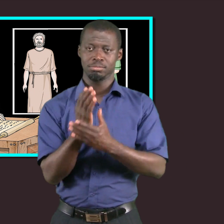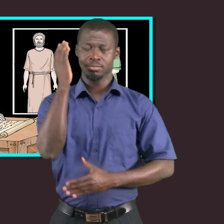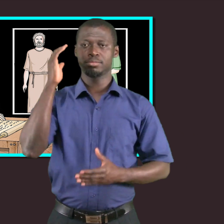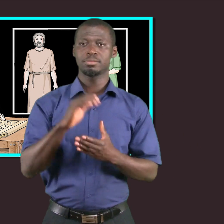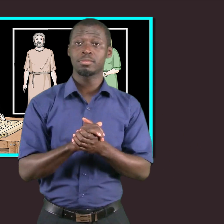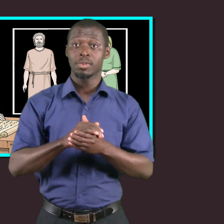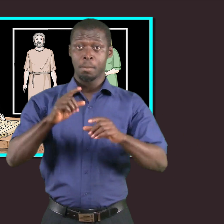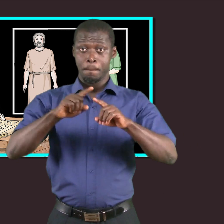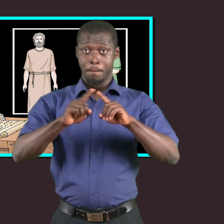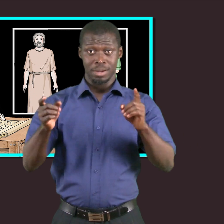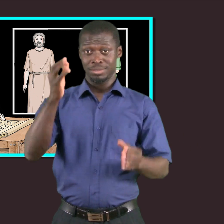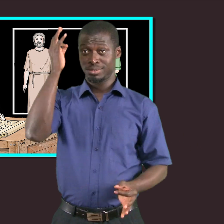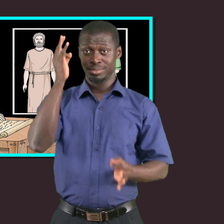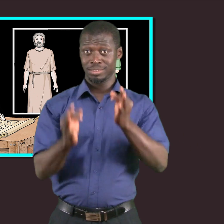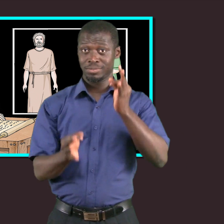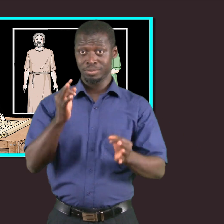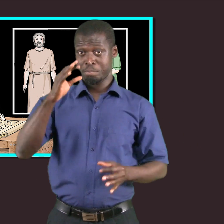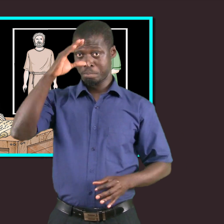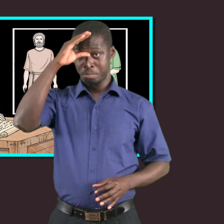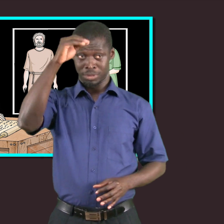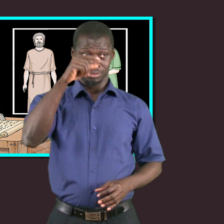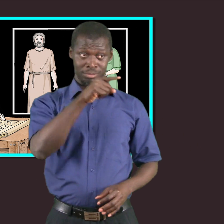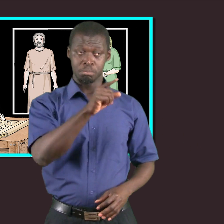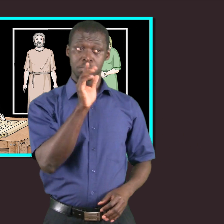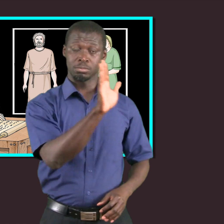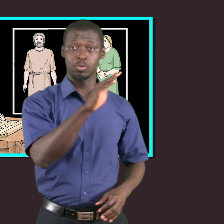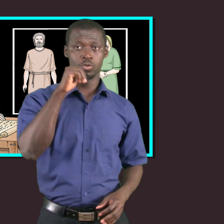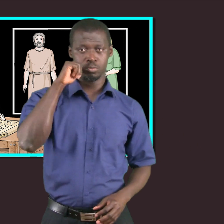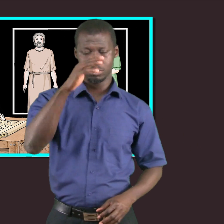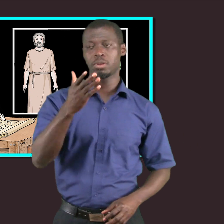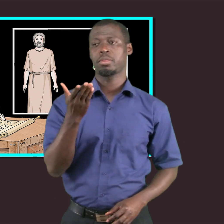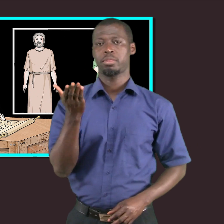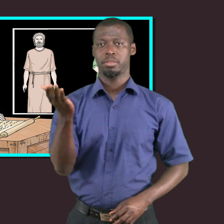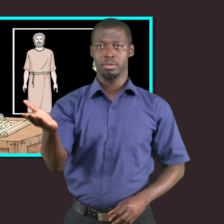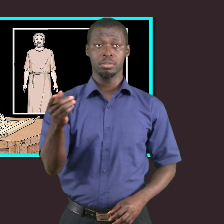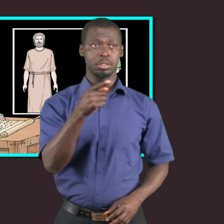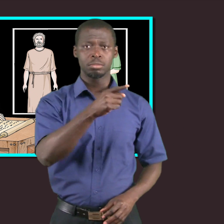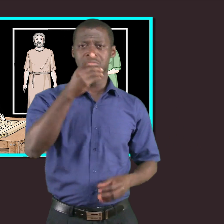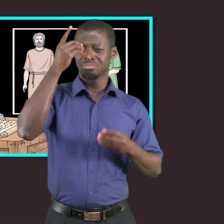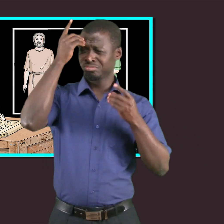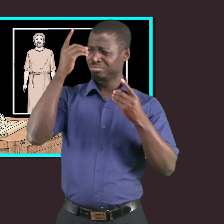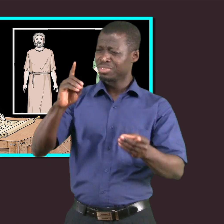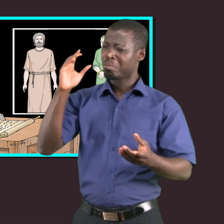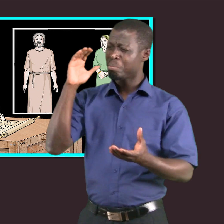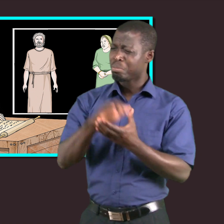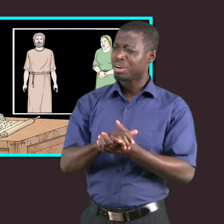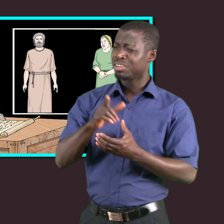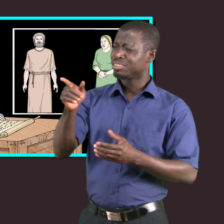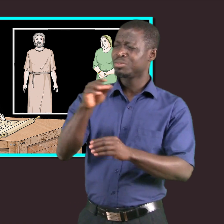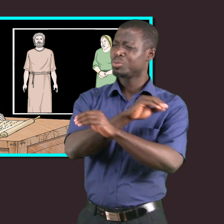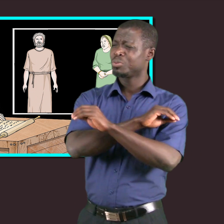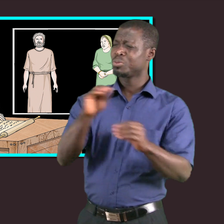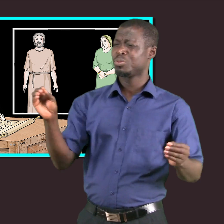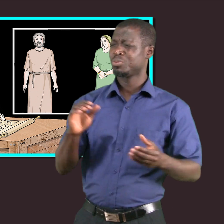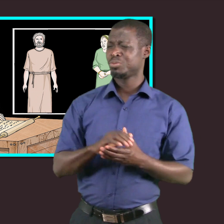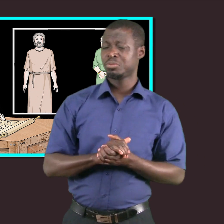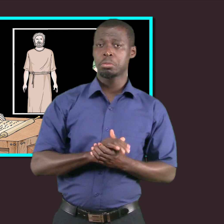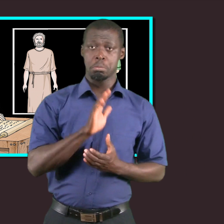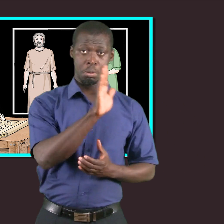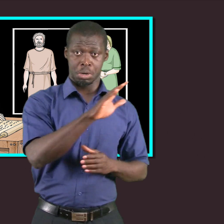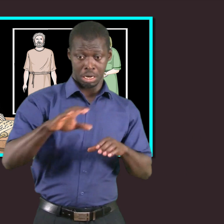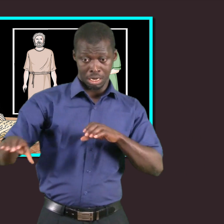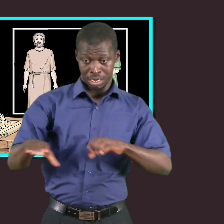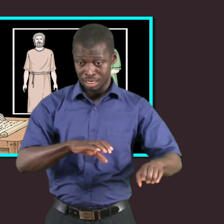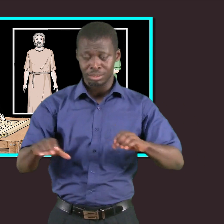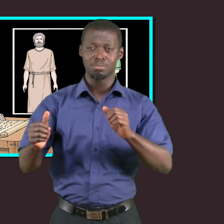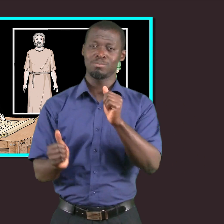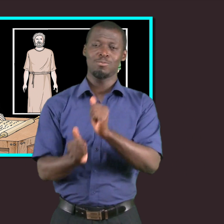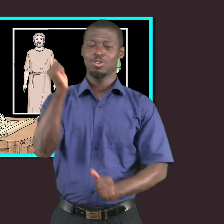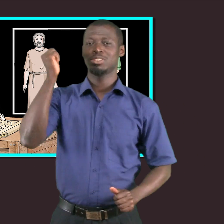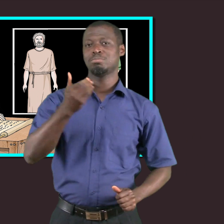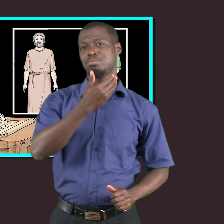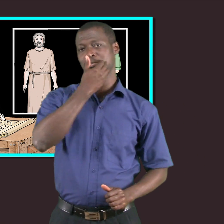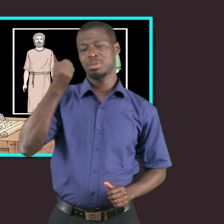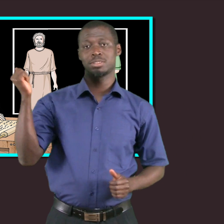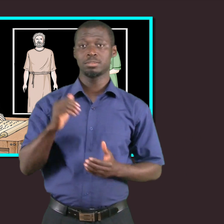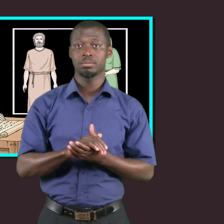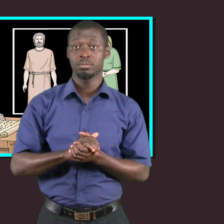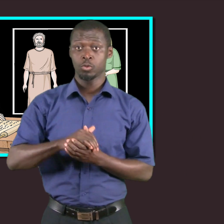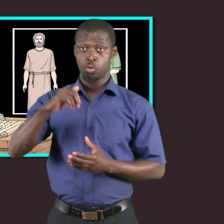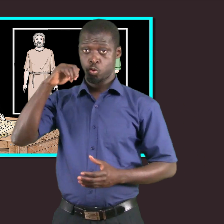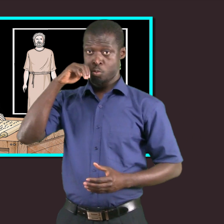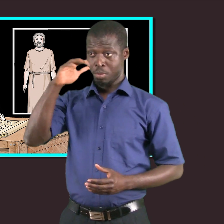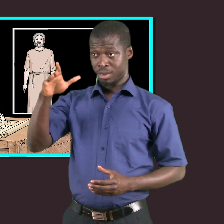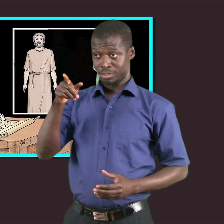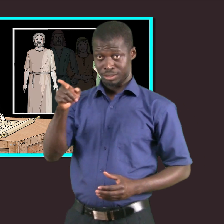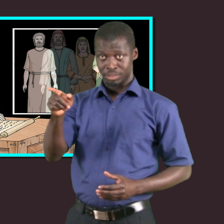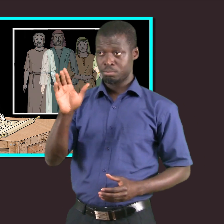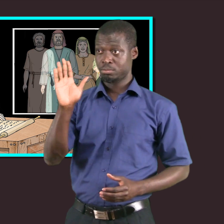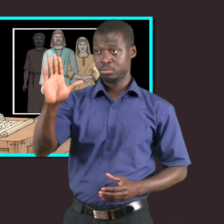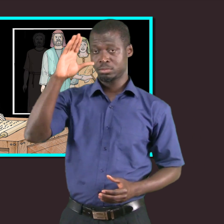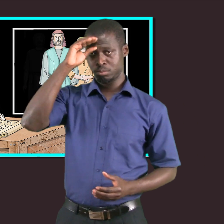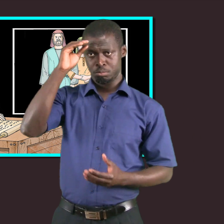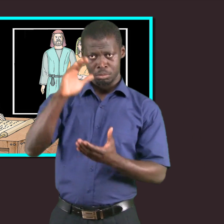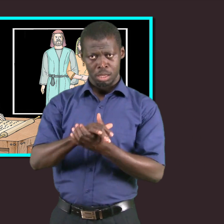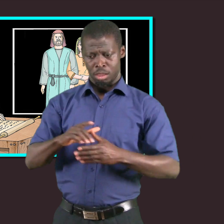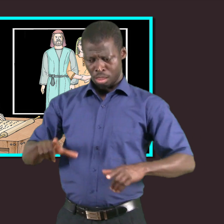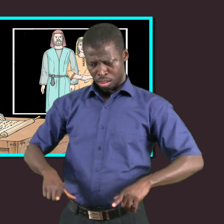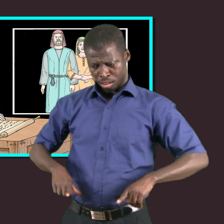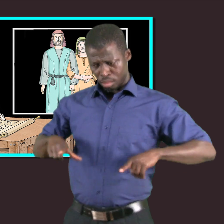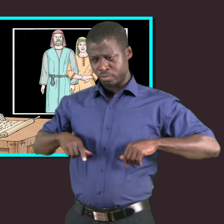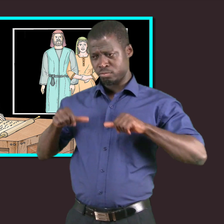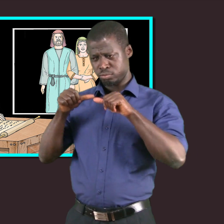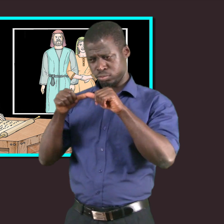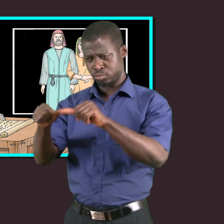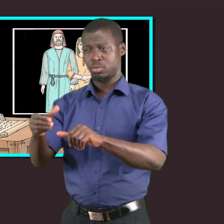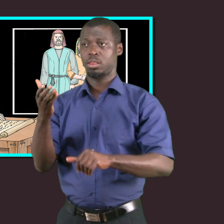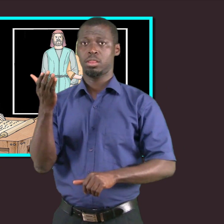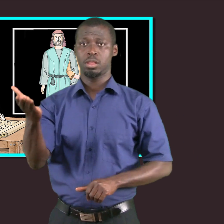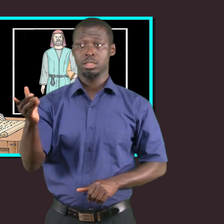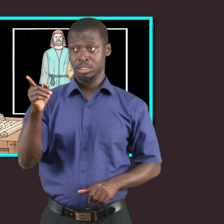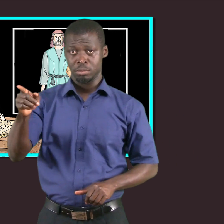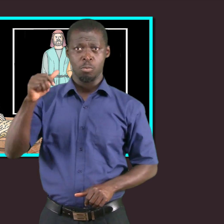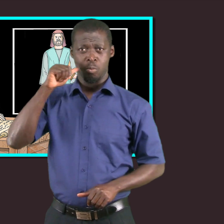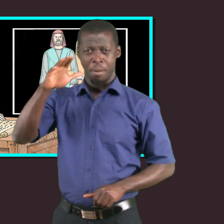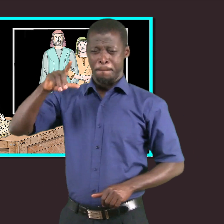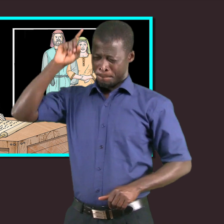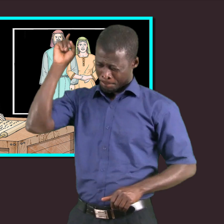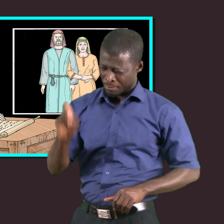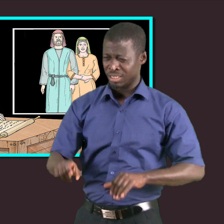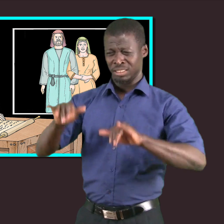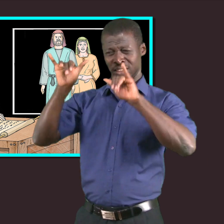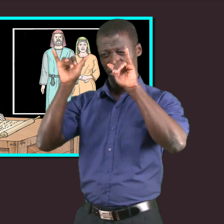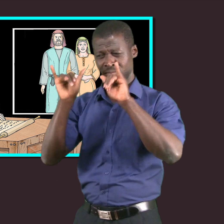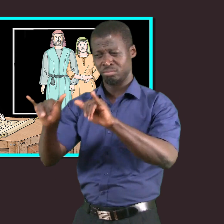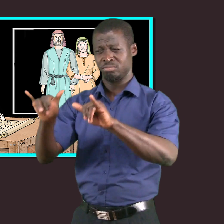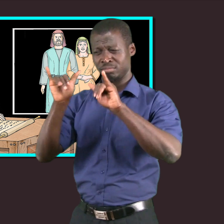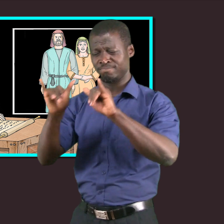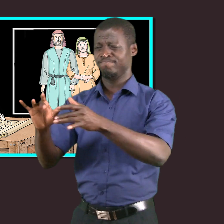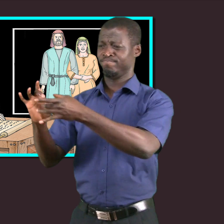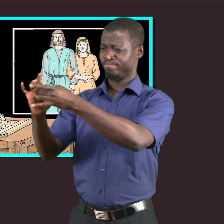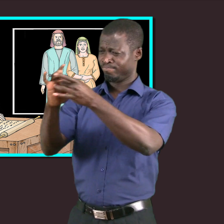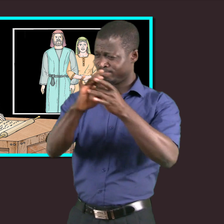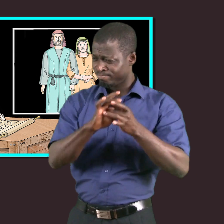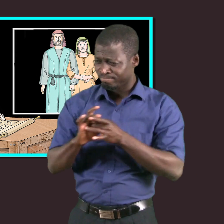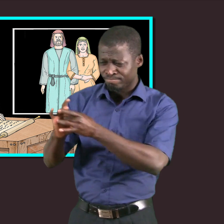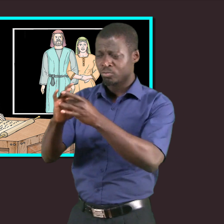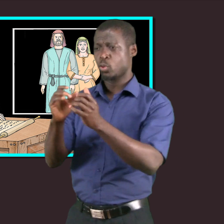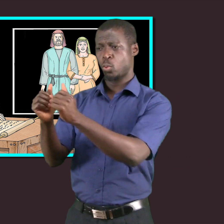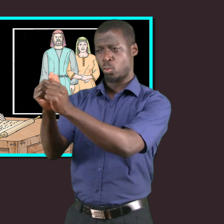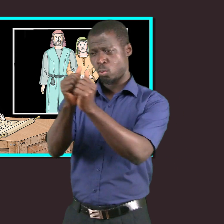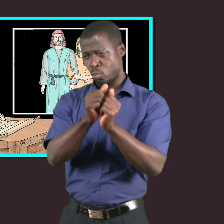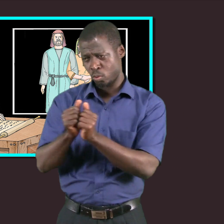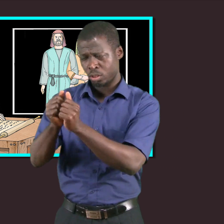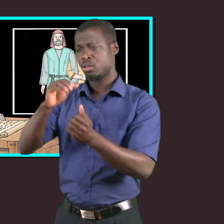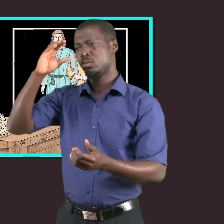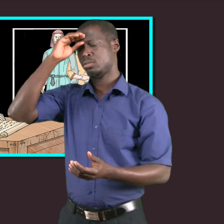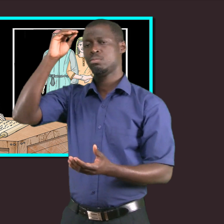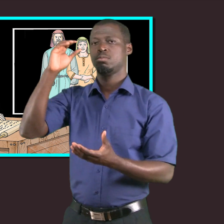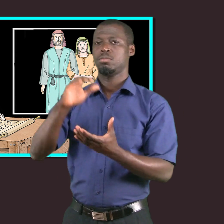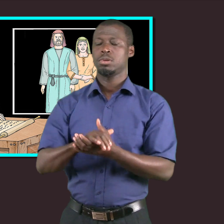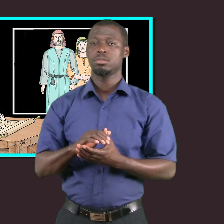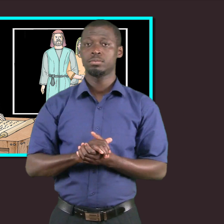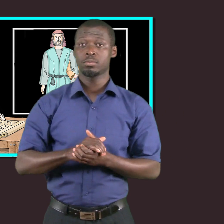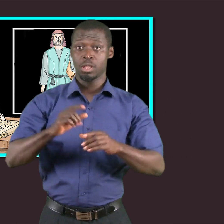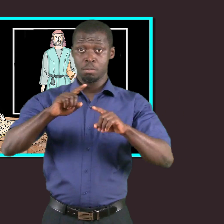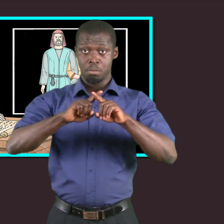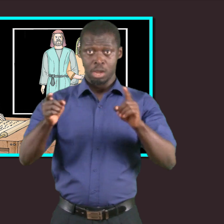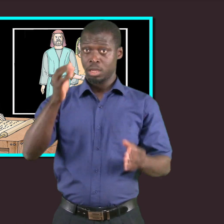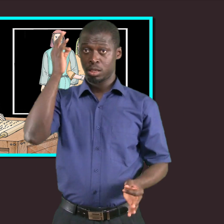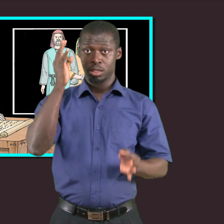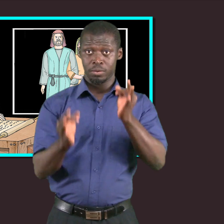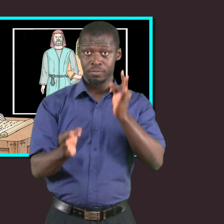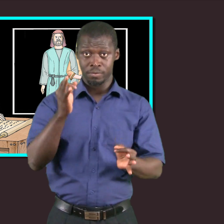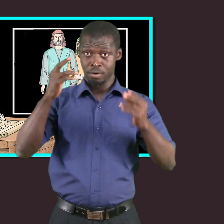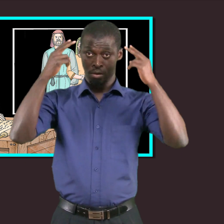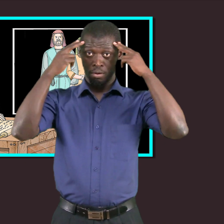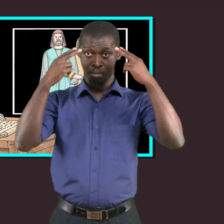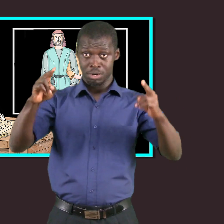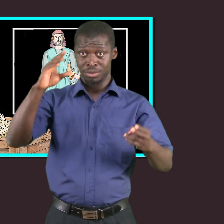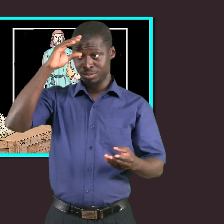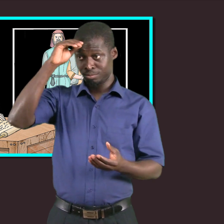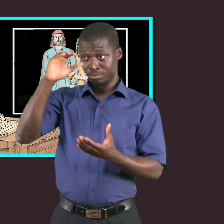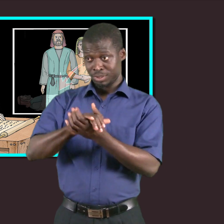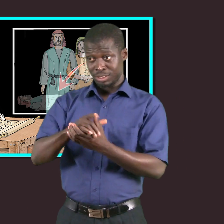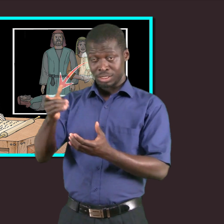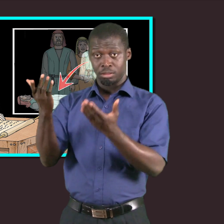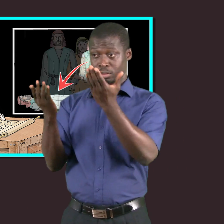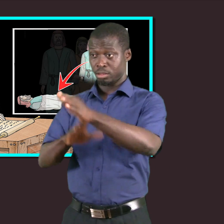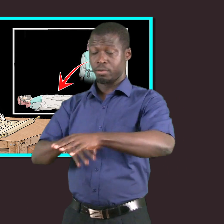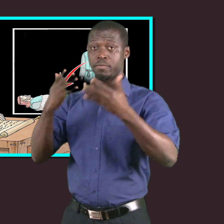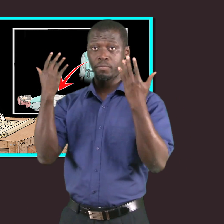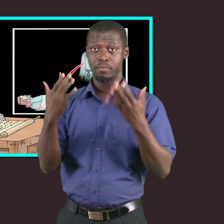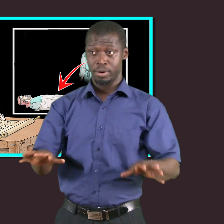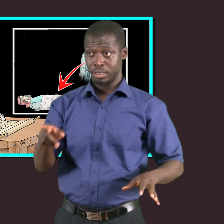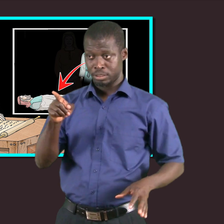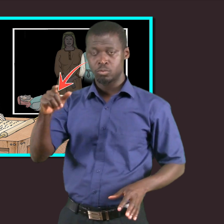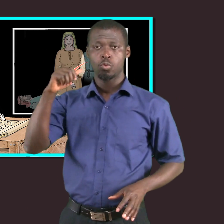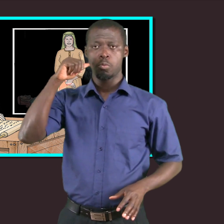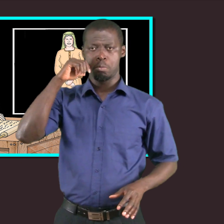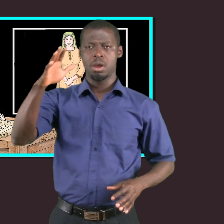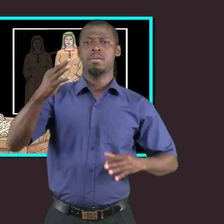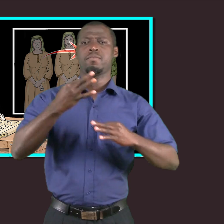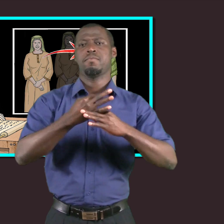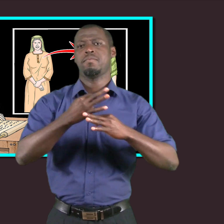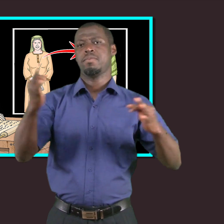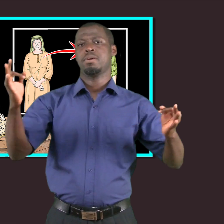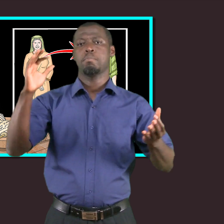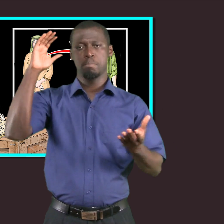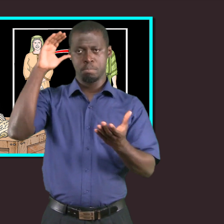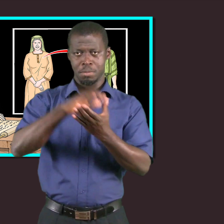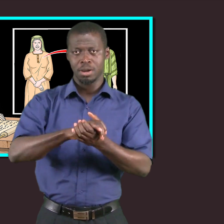So then, he who marries the virgin does well, but he who does not marry her does even better. A wife is bound to her husband as long as he lives.